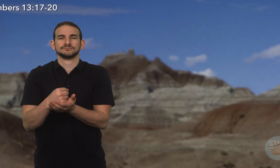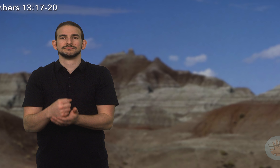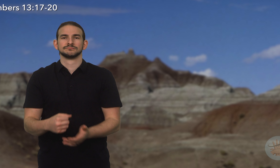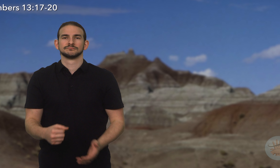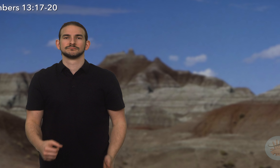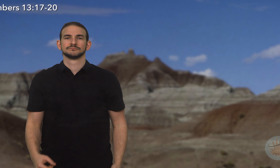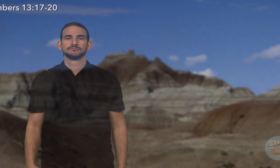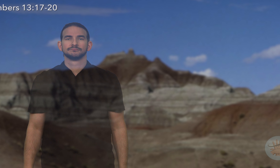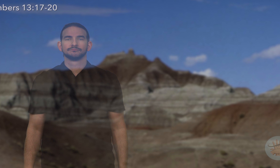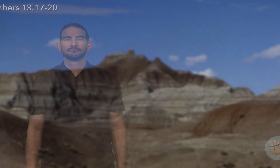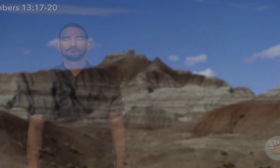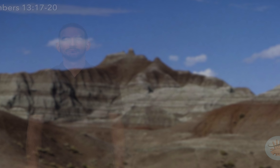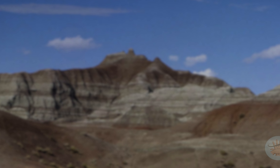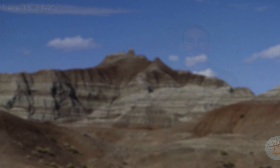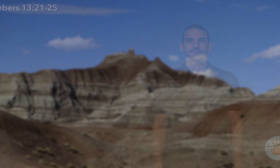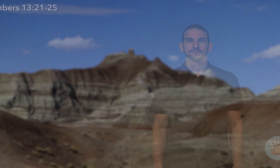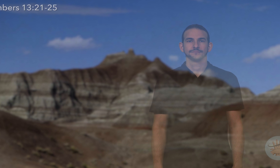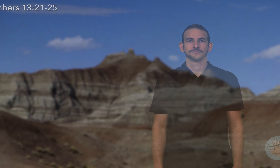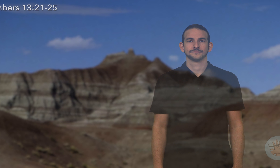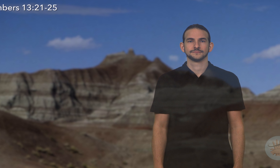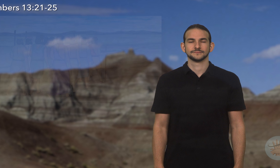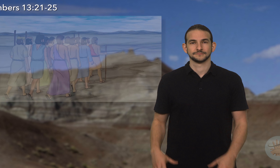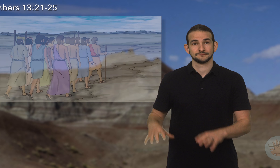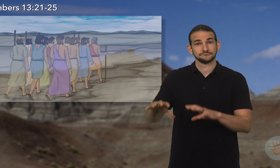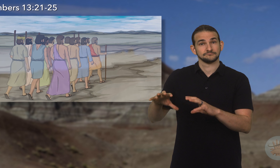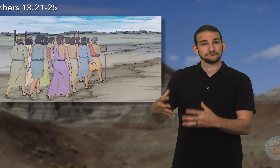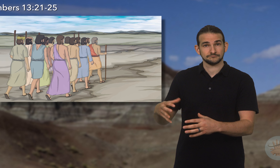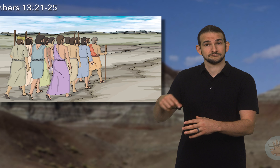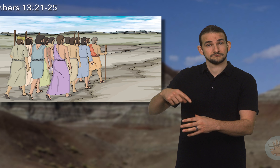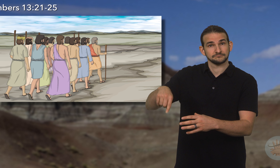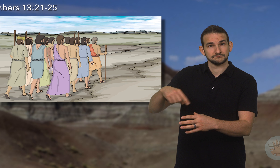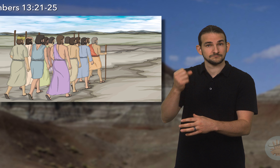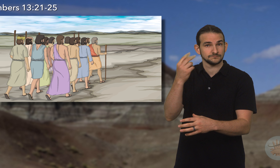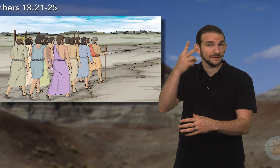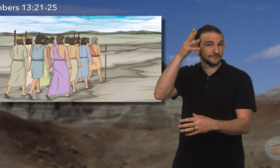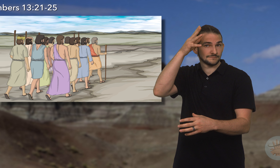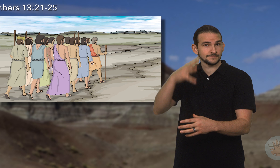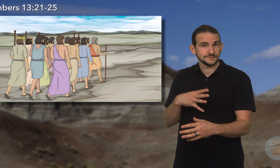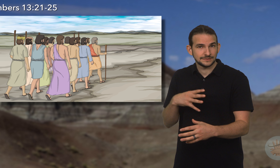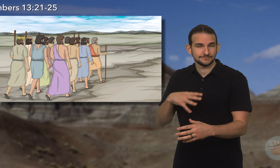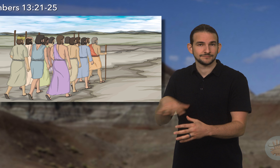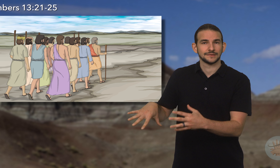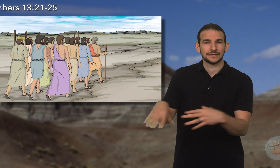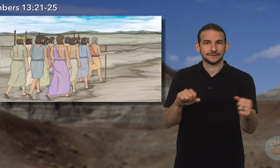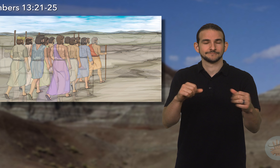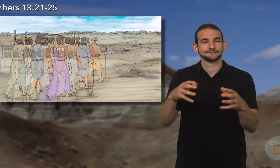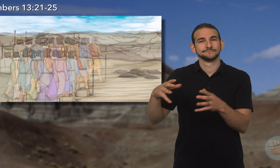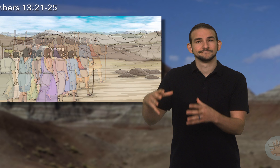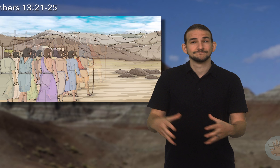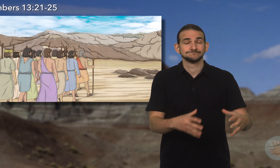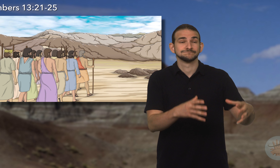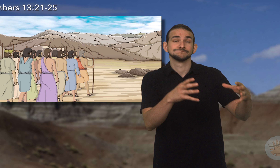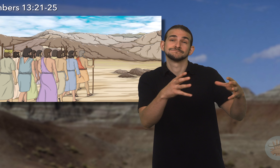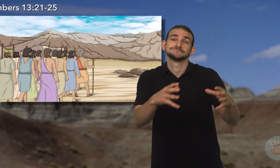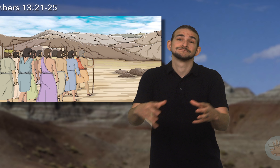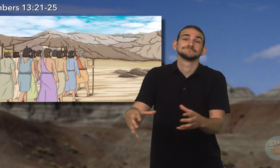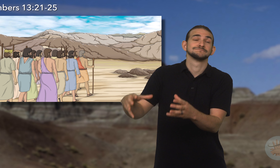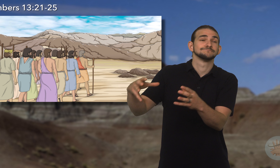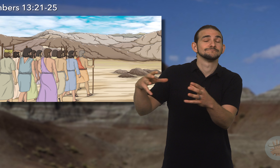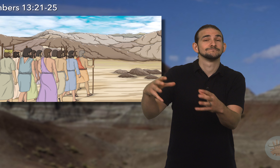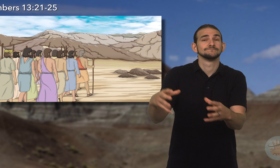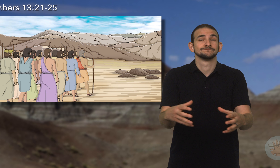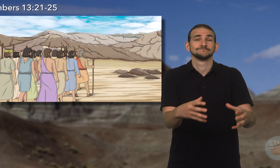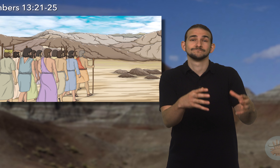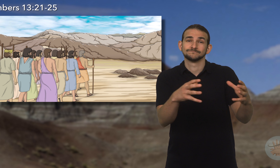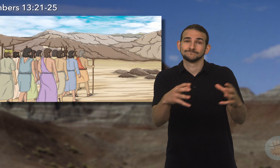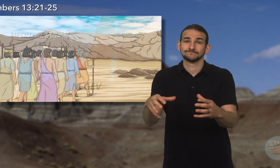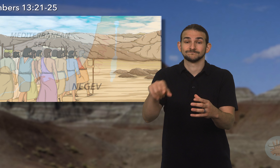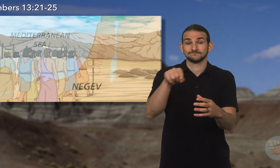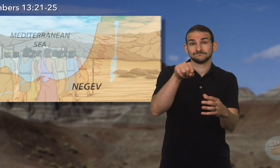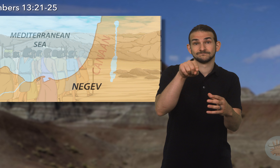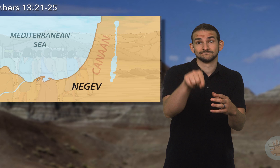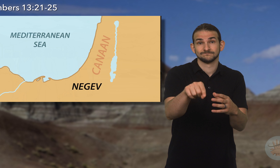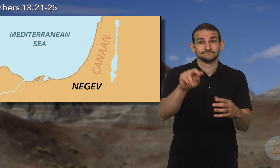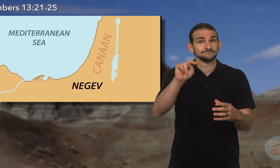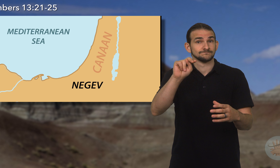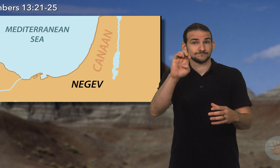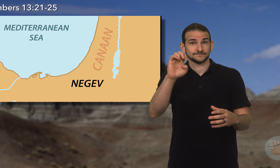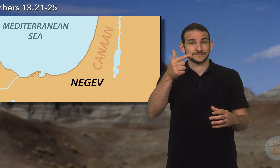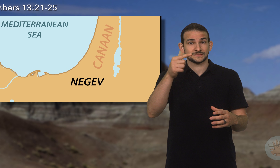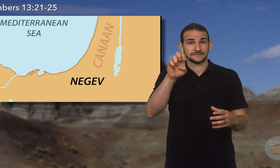So they went up and spied out the land from the Wilderness of Zin as far as Rehob, toward Lebo-hamath.